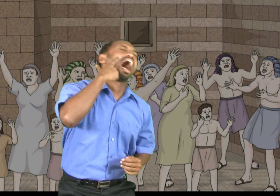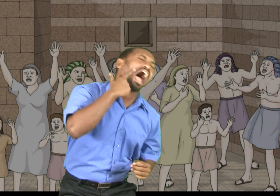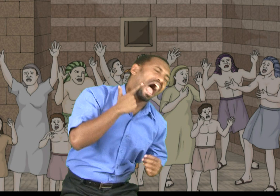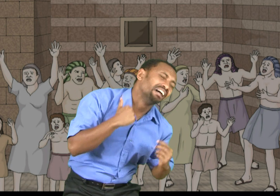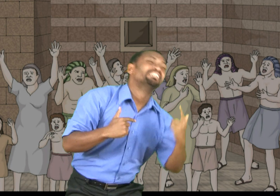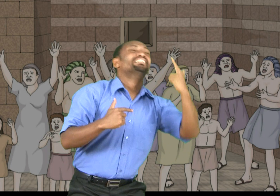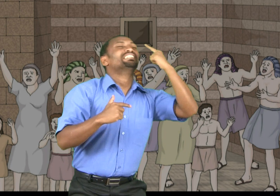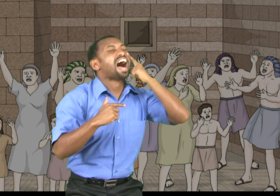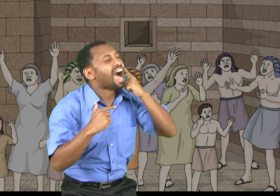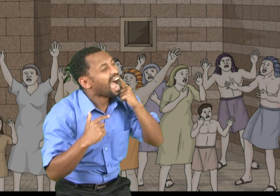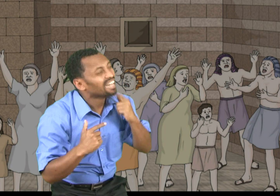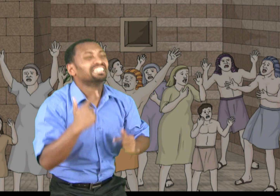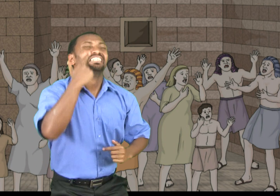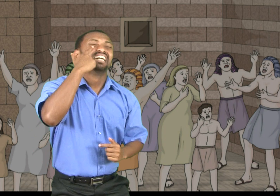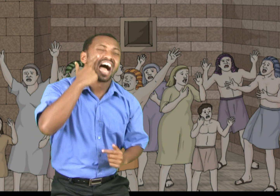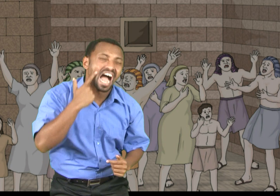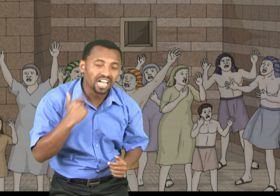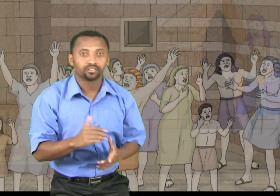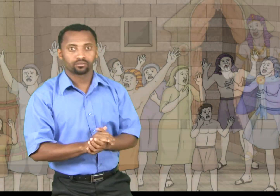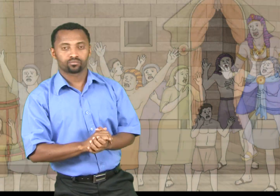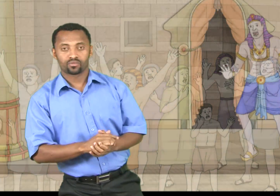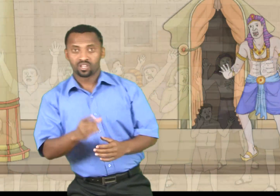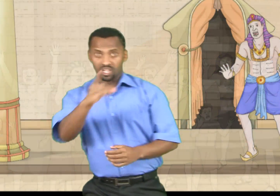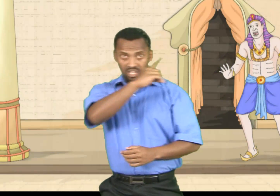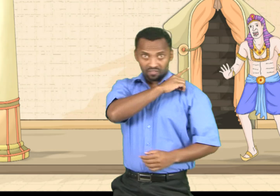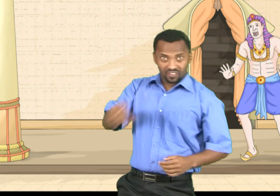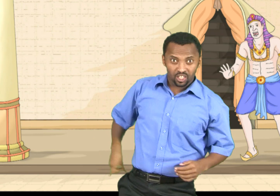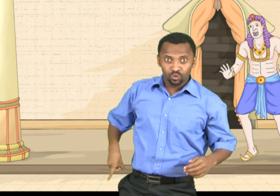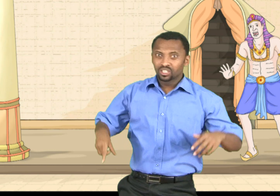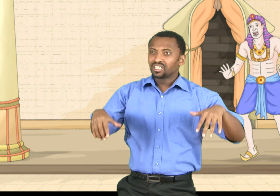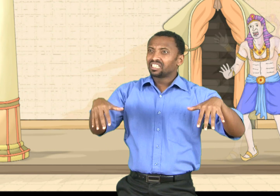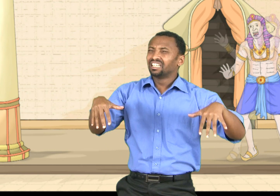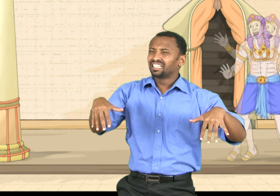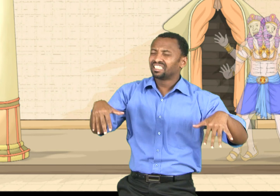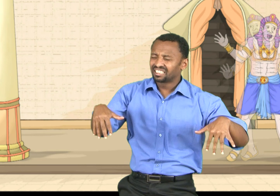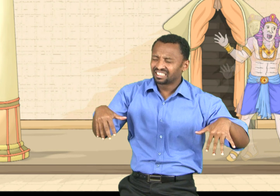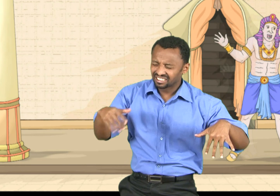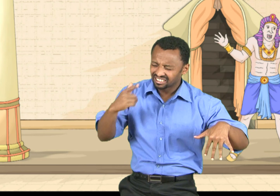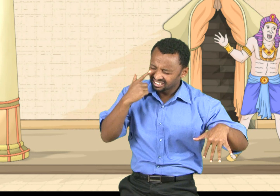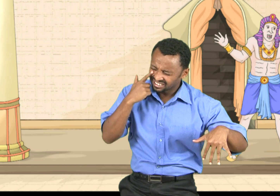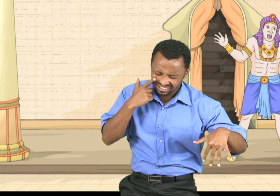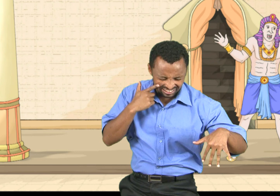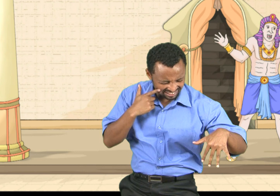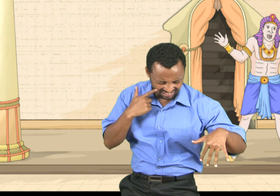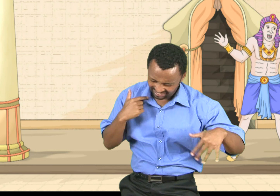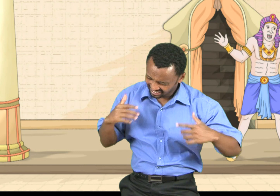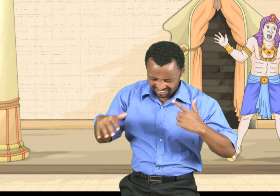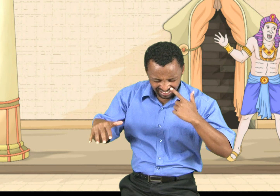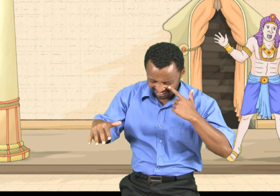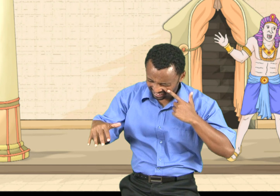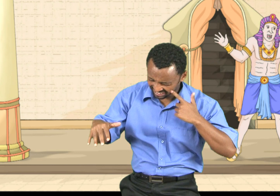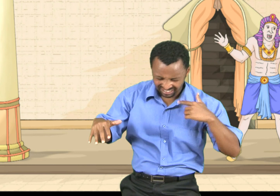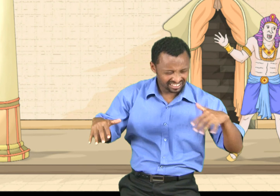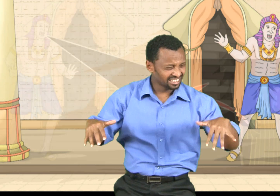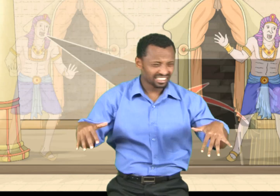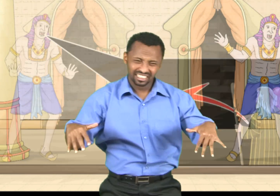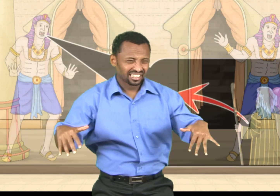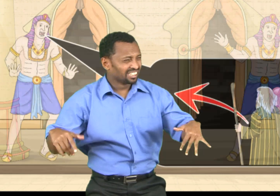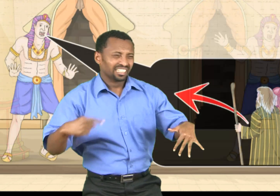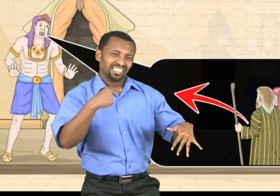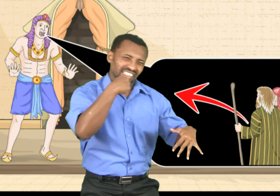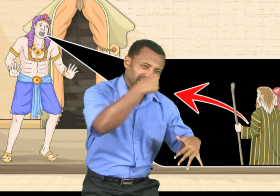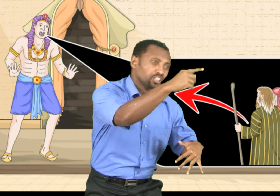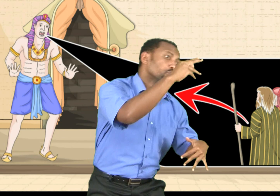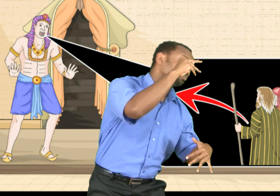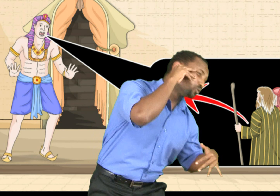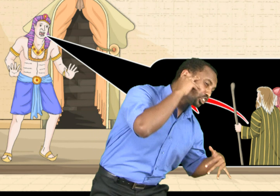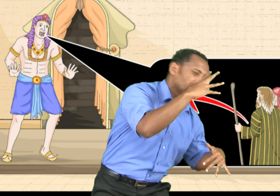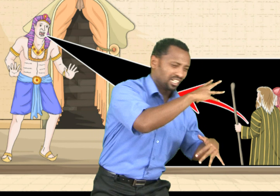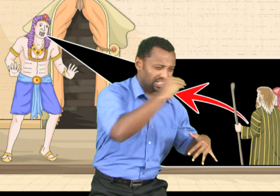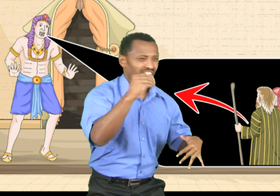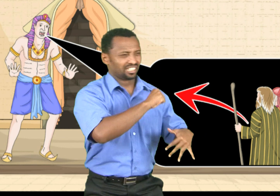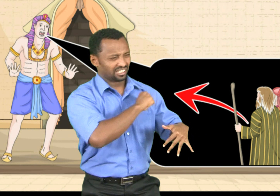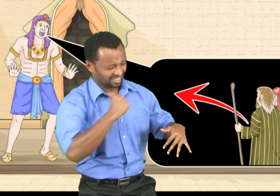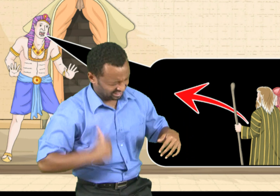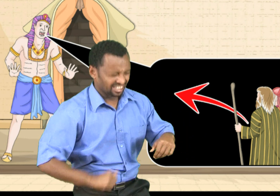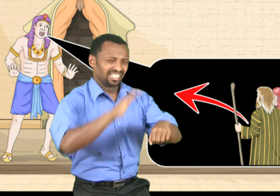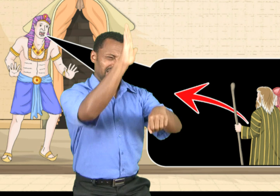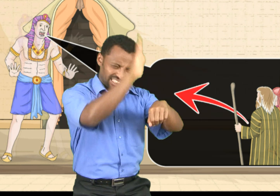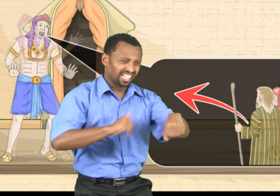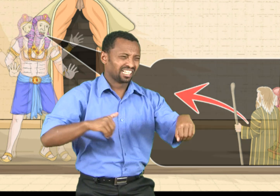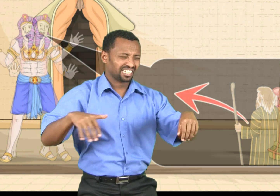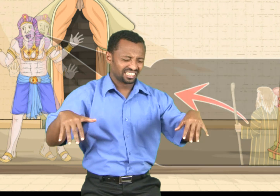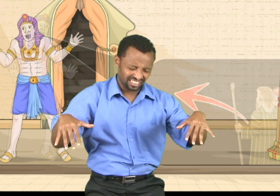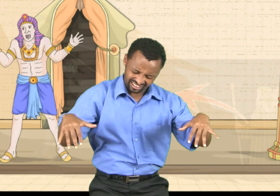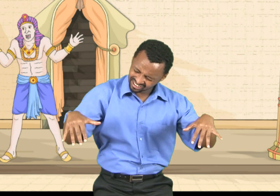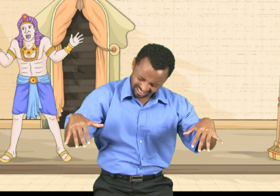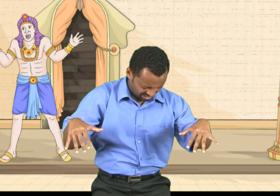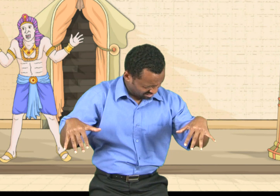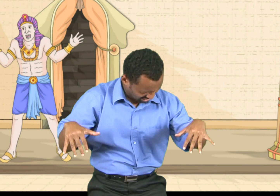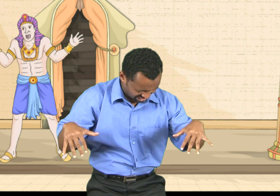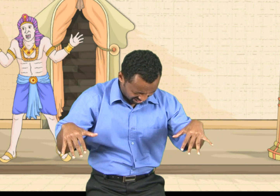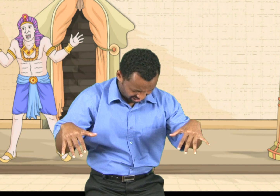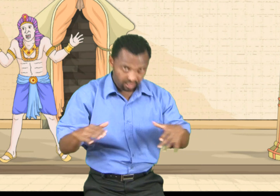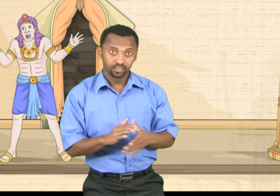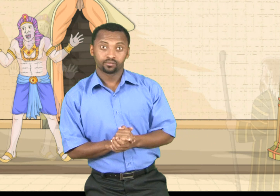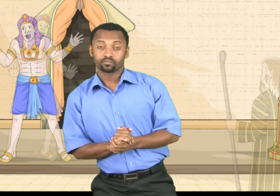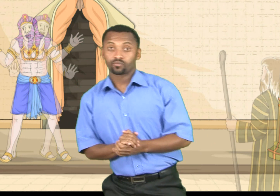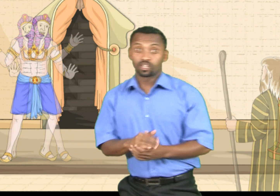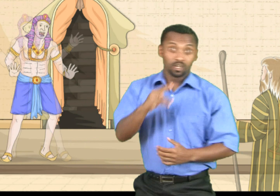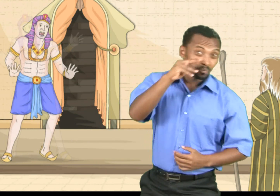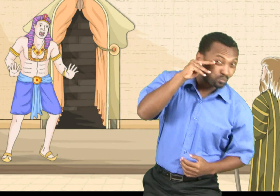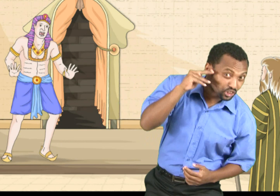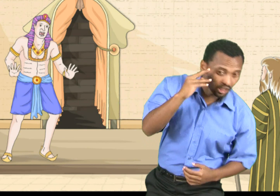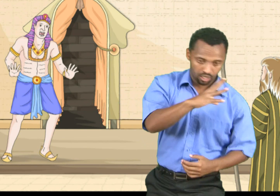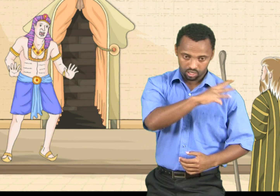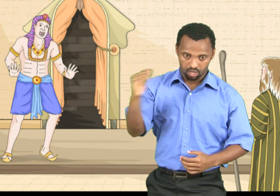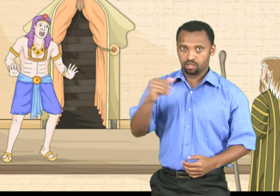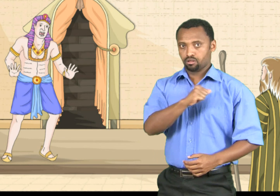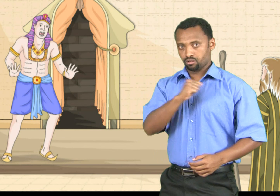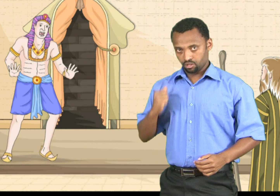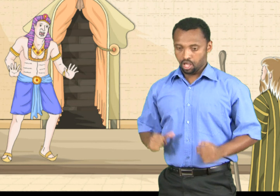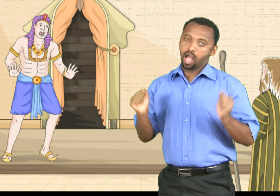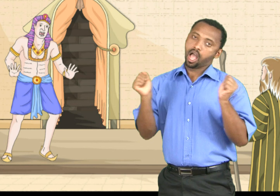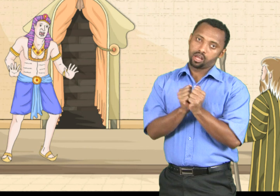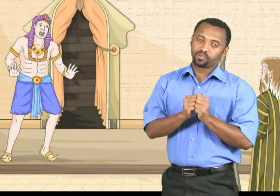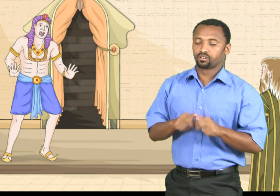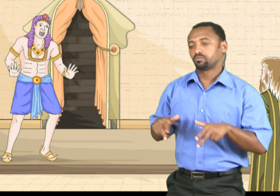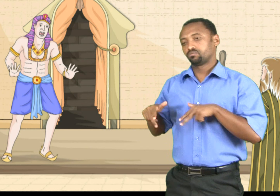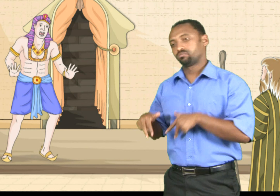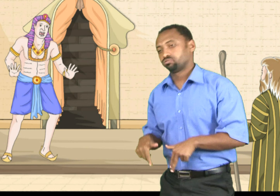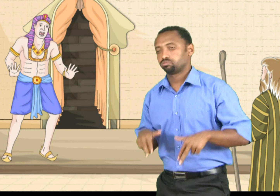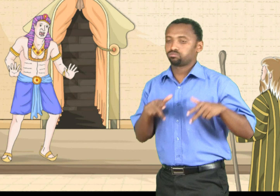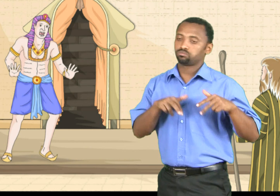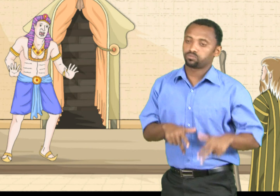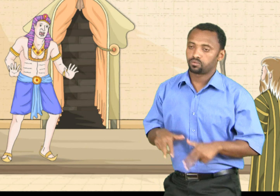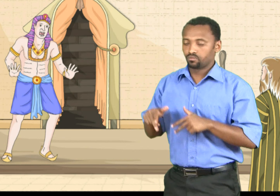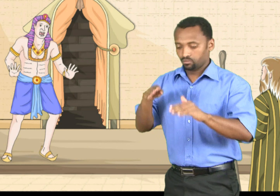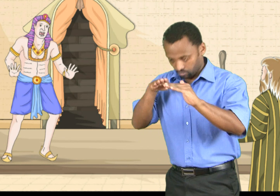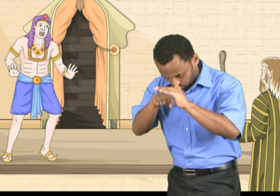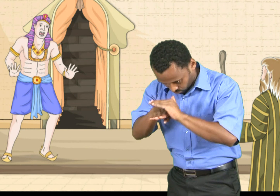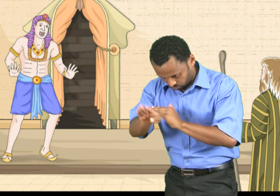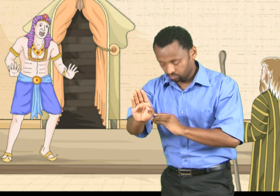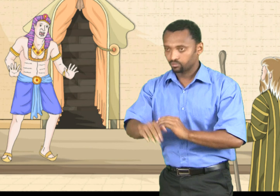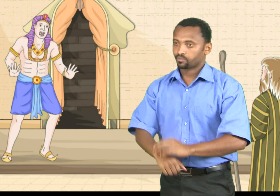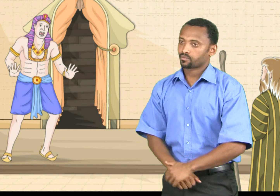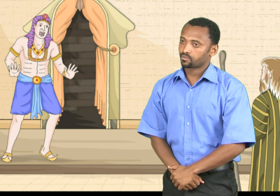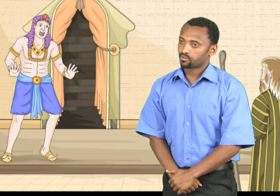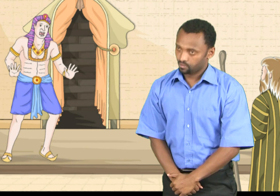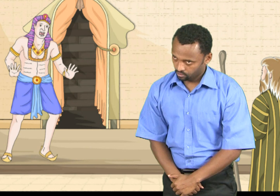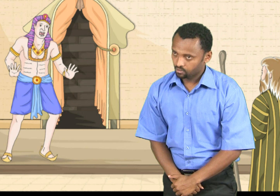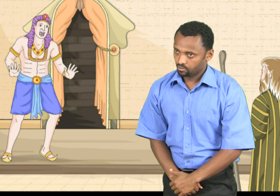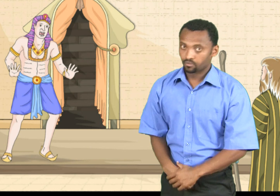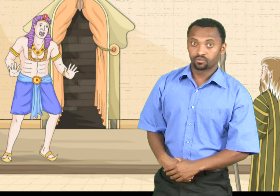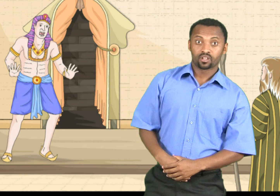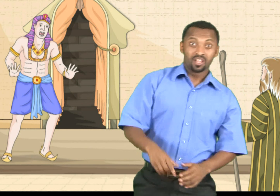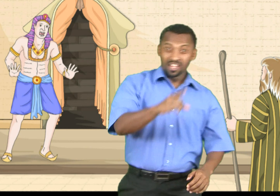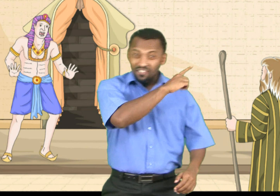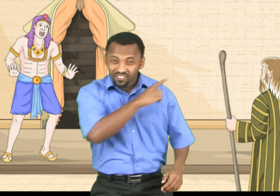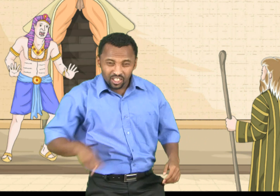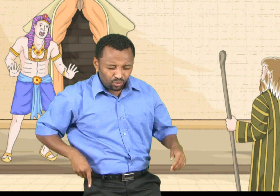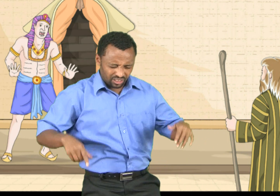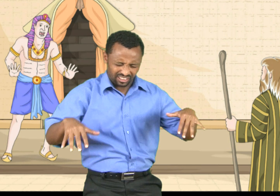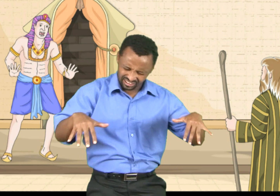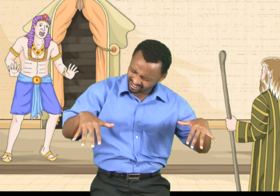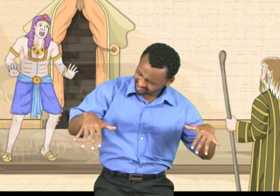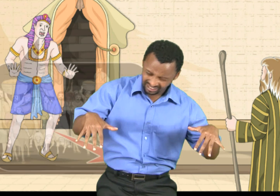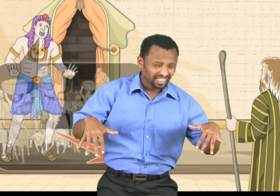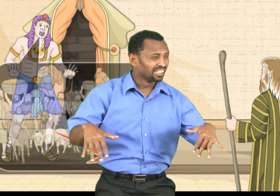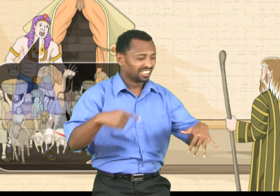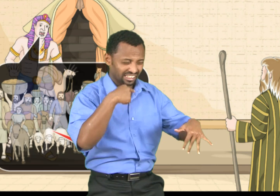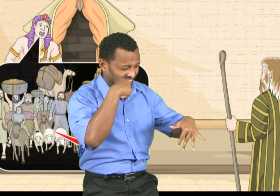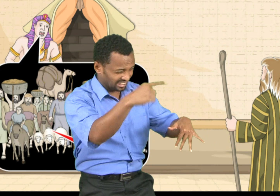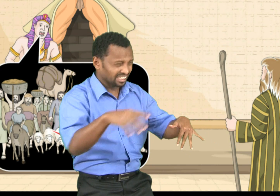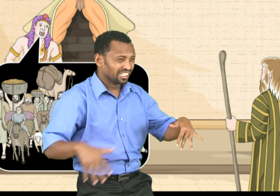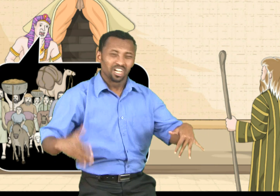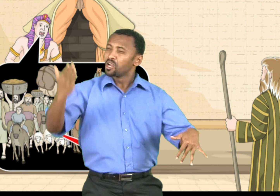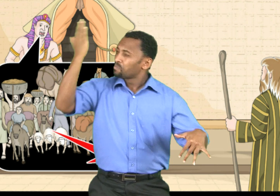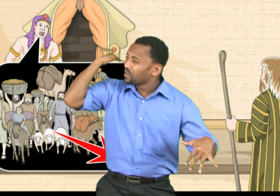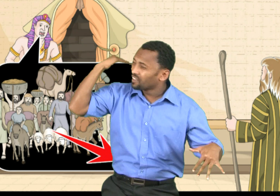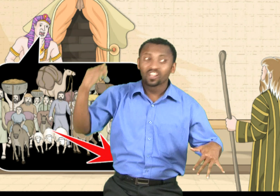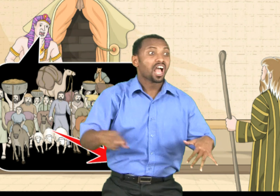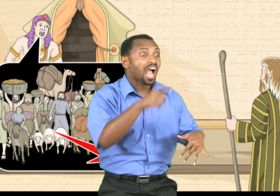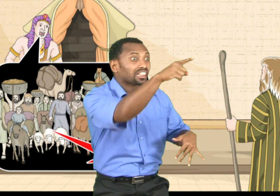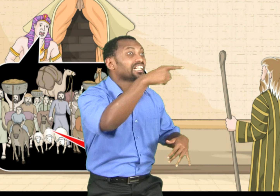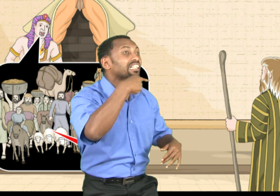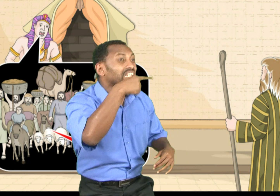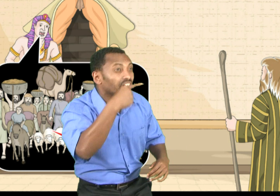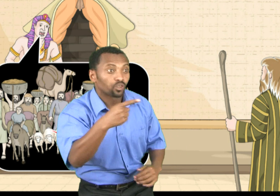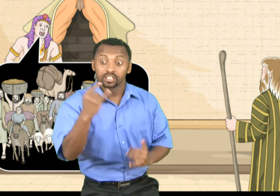Then Pharaoh summoned Moses and Aaron by night and said, “Get up, leave my people, both you and the Israelites! Go, worship the LORD as you have requested.